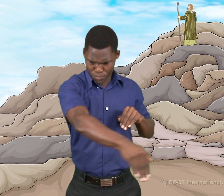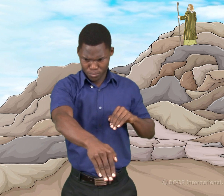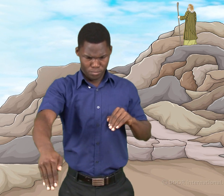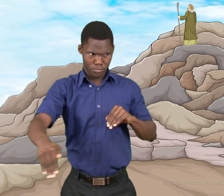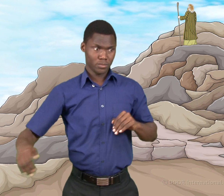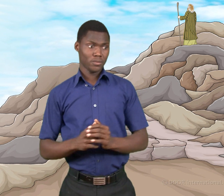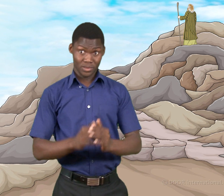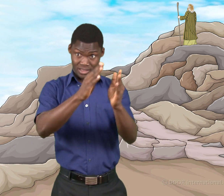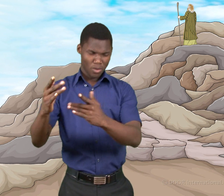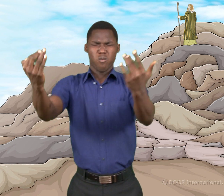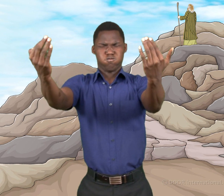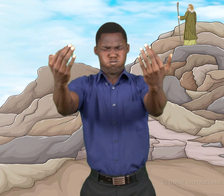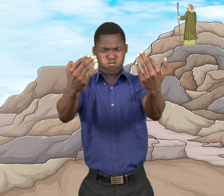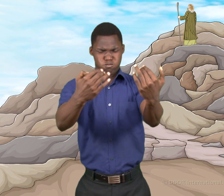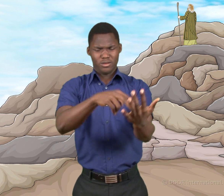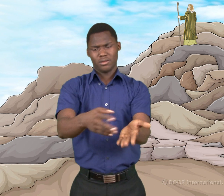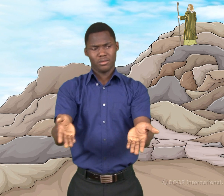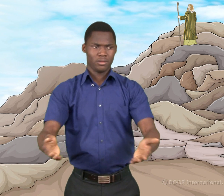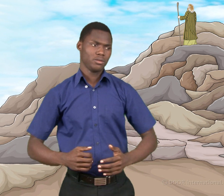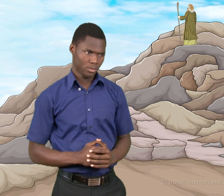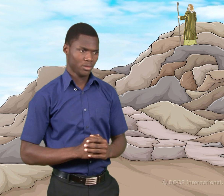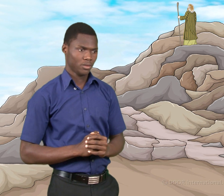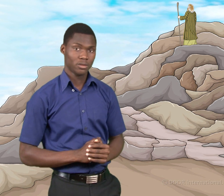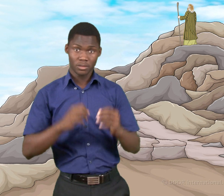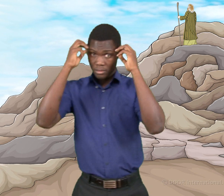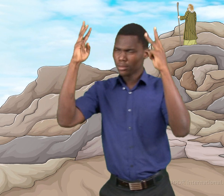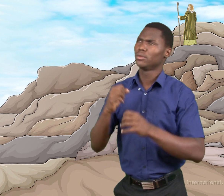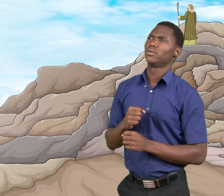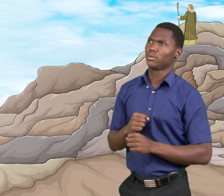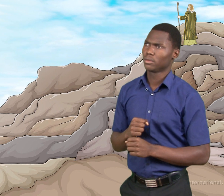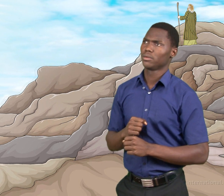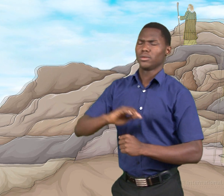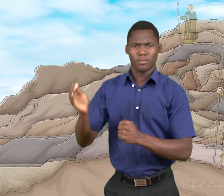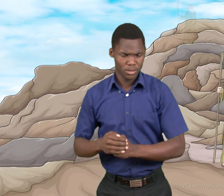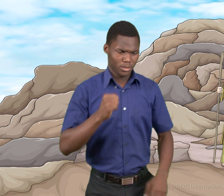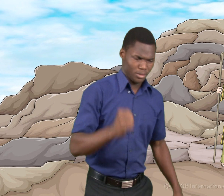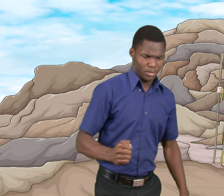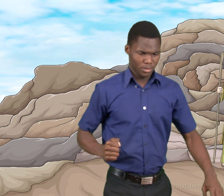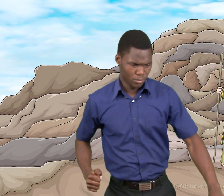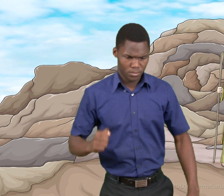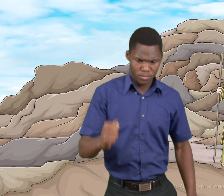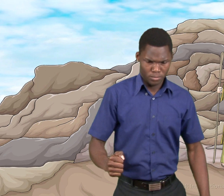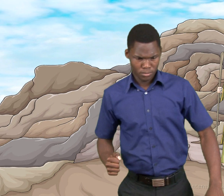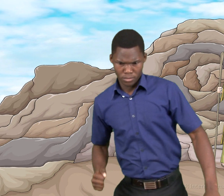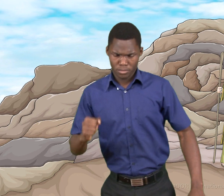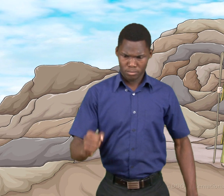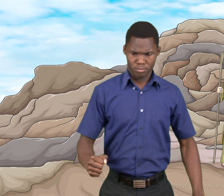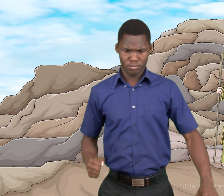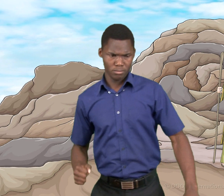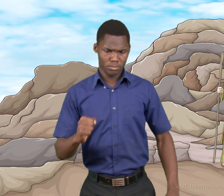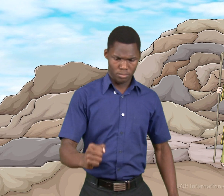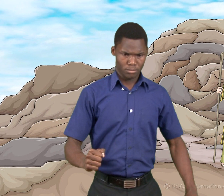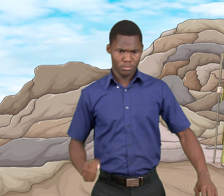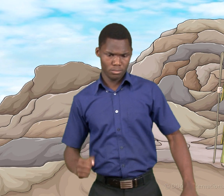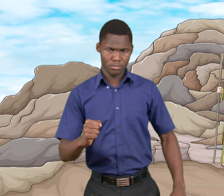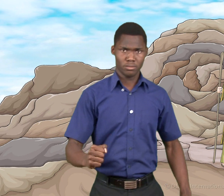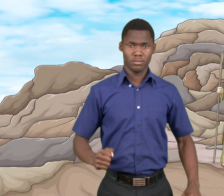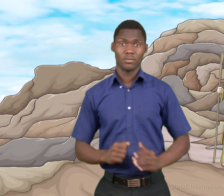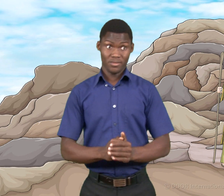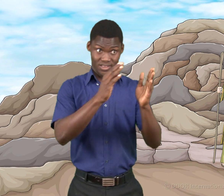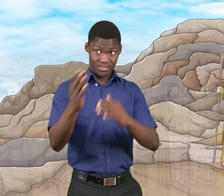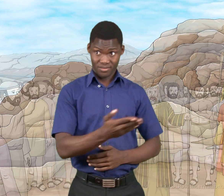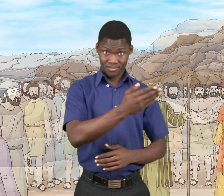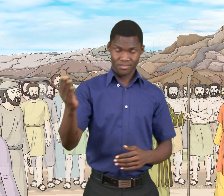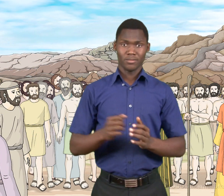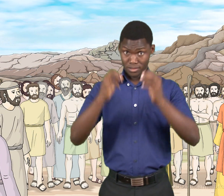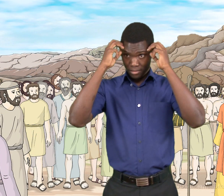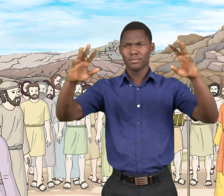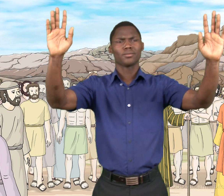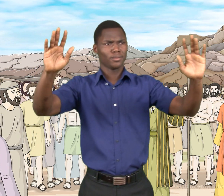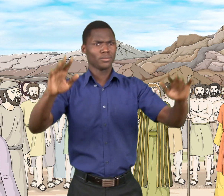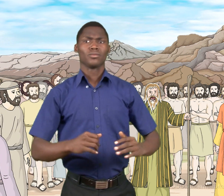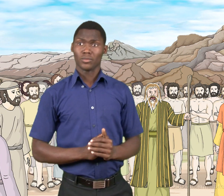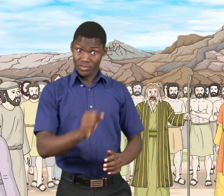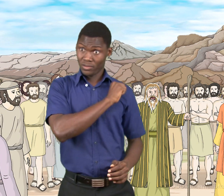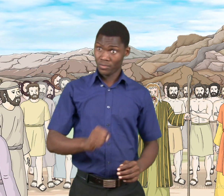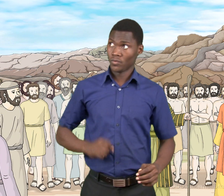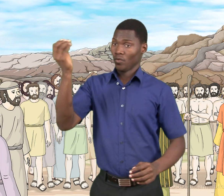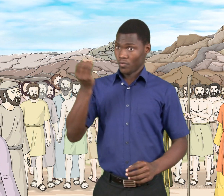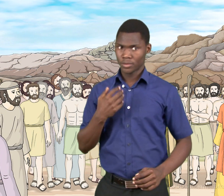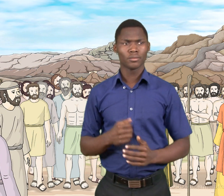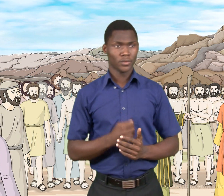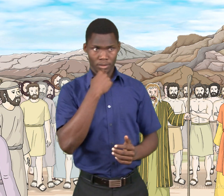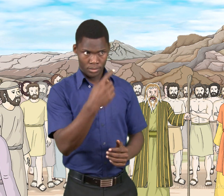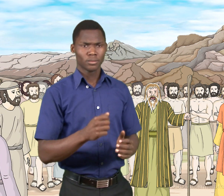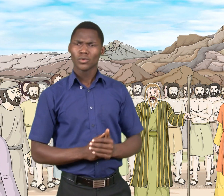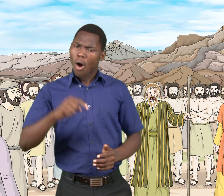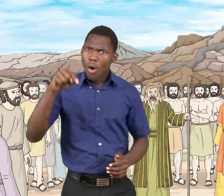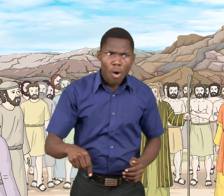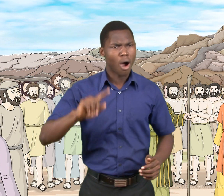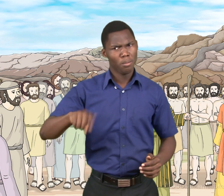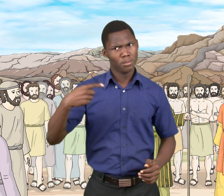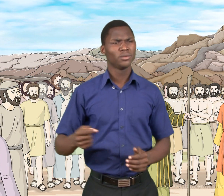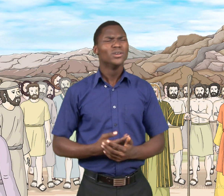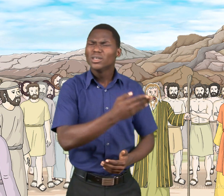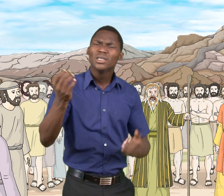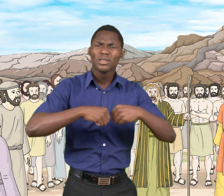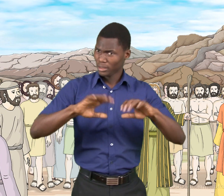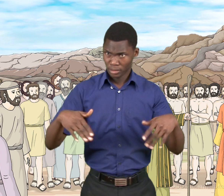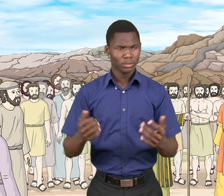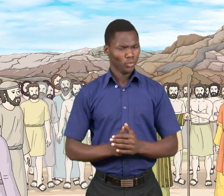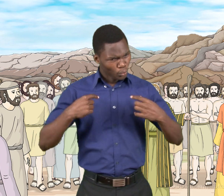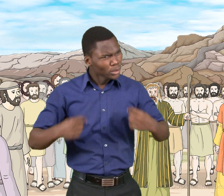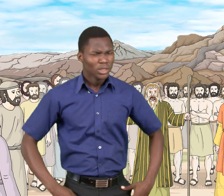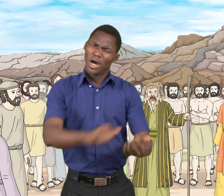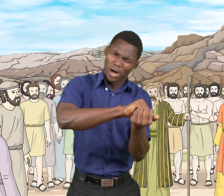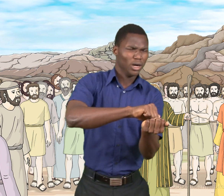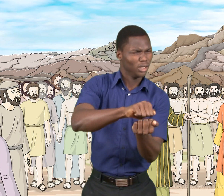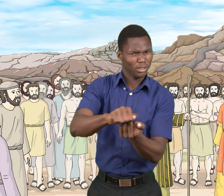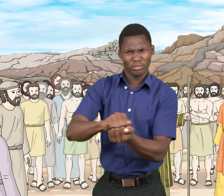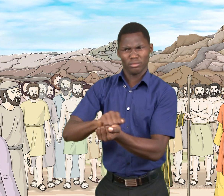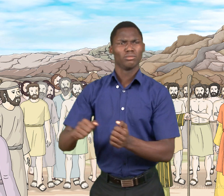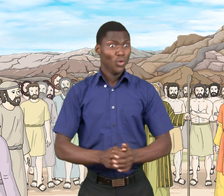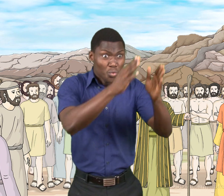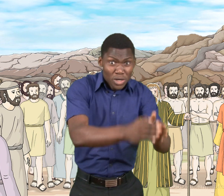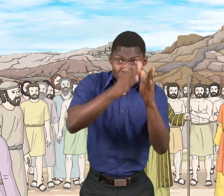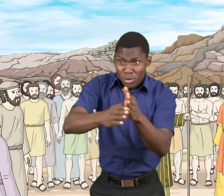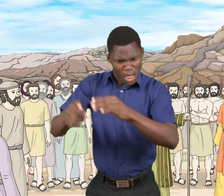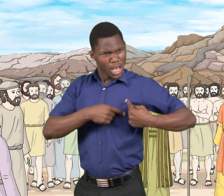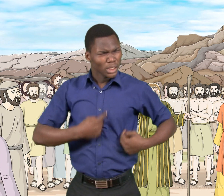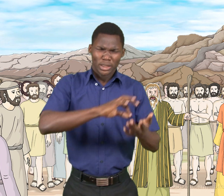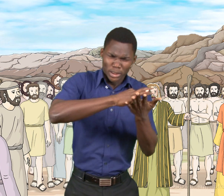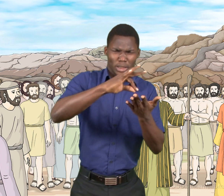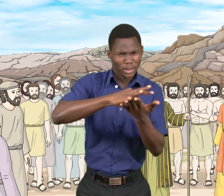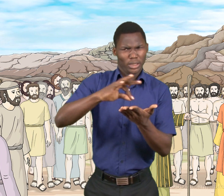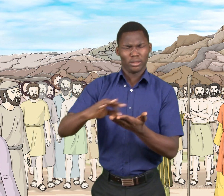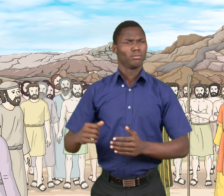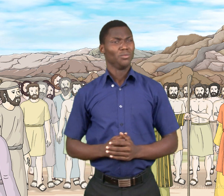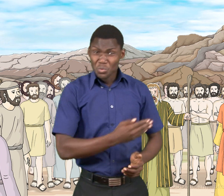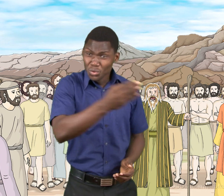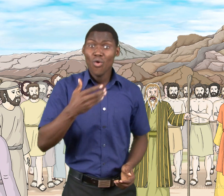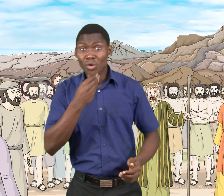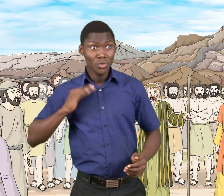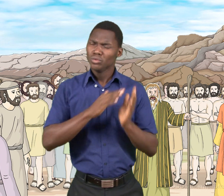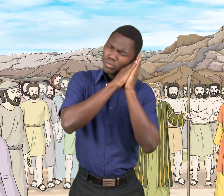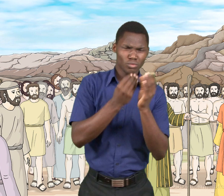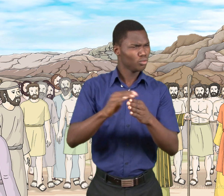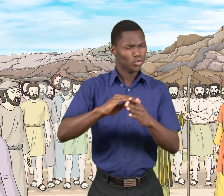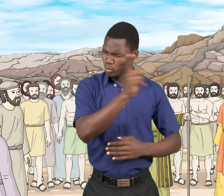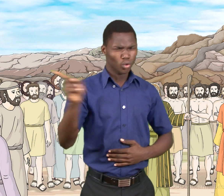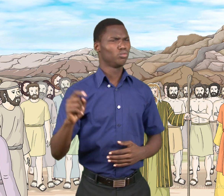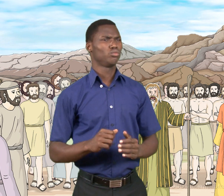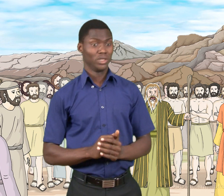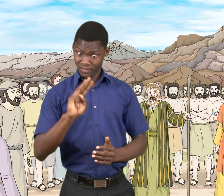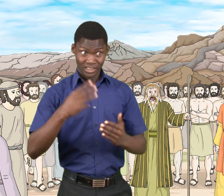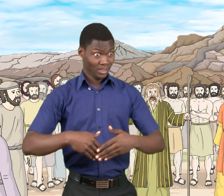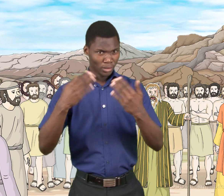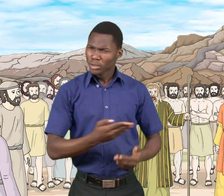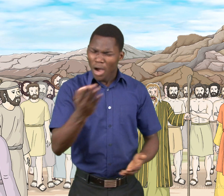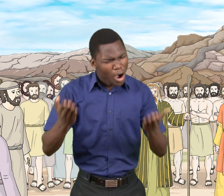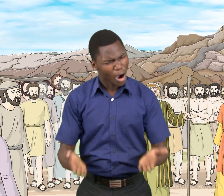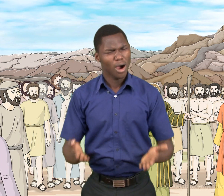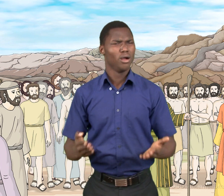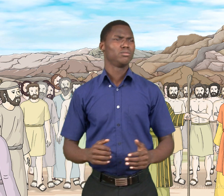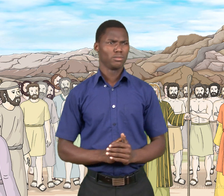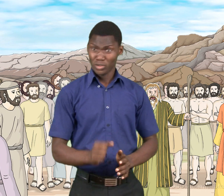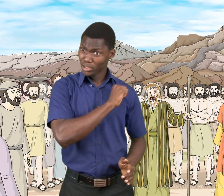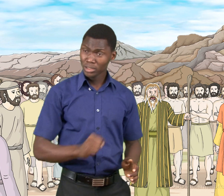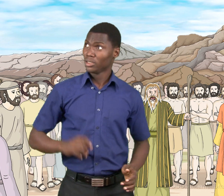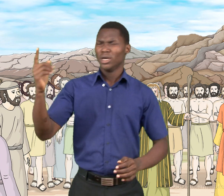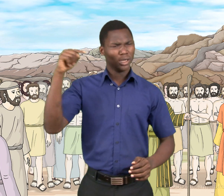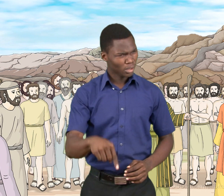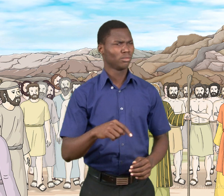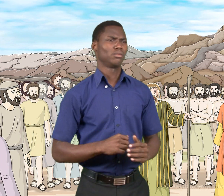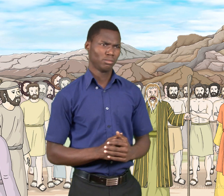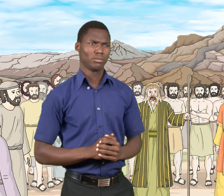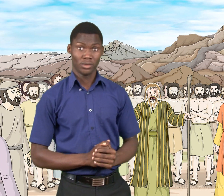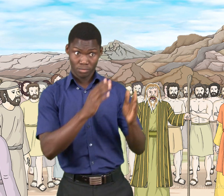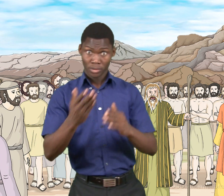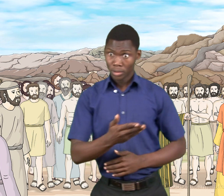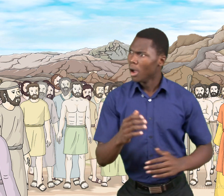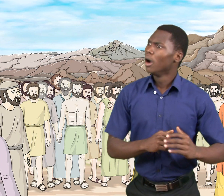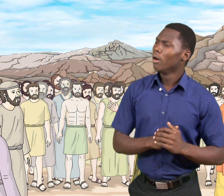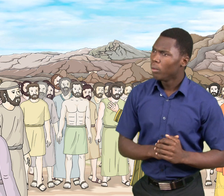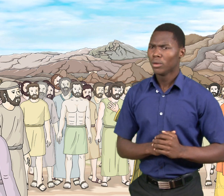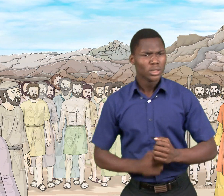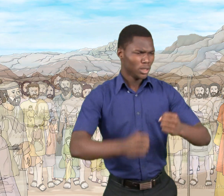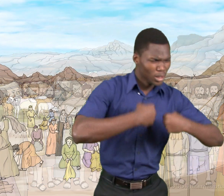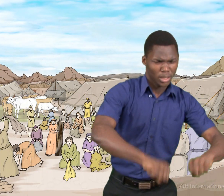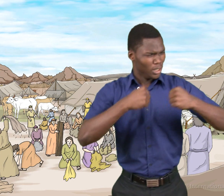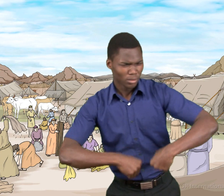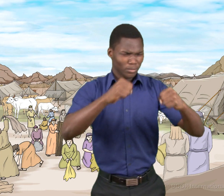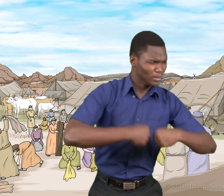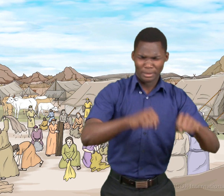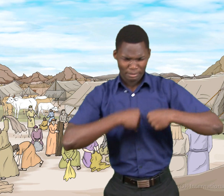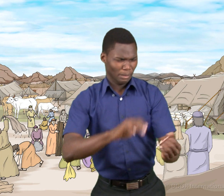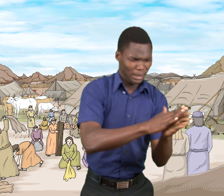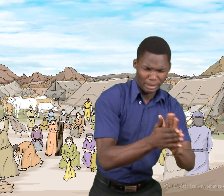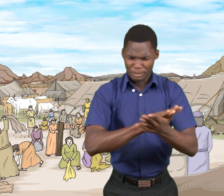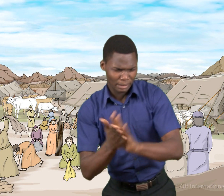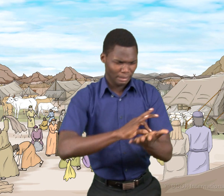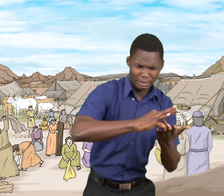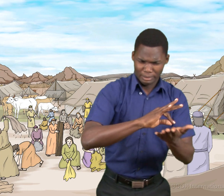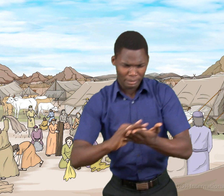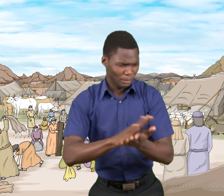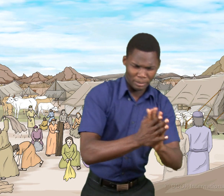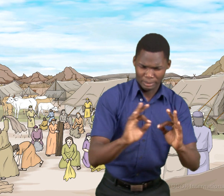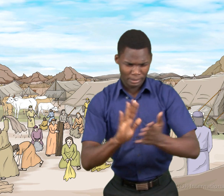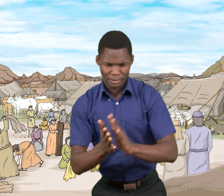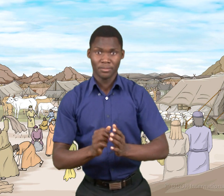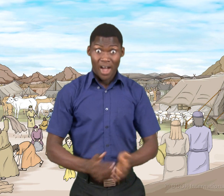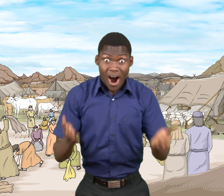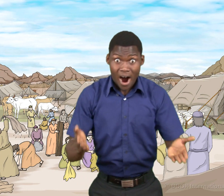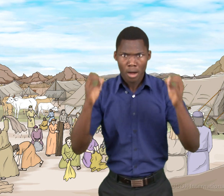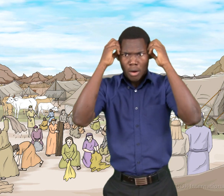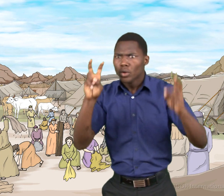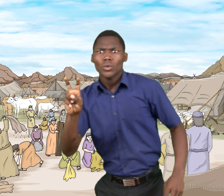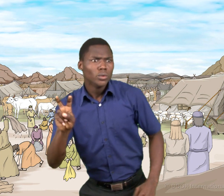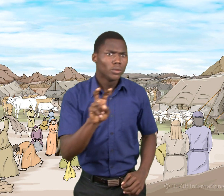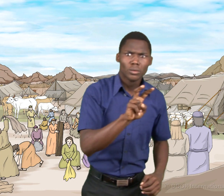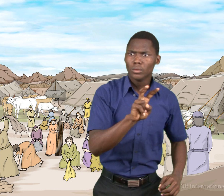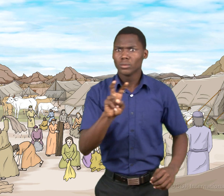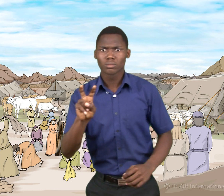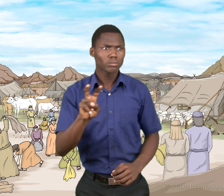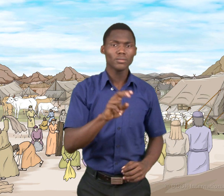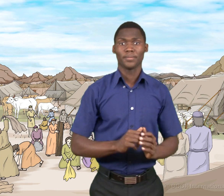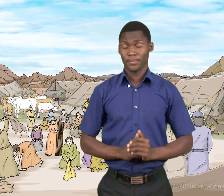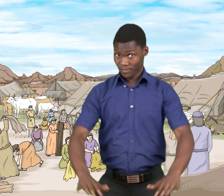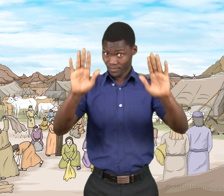No hand shall touch him, but he shall surely be stoned or shot with arrows—whether man or beast, he must not live.’ Only when the ram’s horn sounds a long blast may they approach the mountain.” When Moses came down from the mountain to the people, he consecrated them, and they washed their clothes.